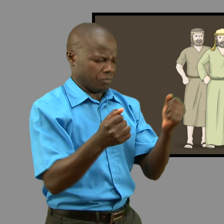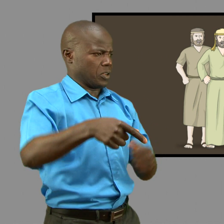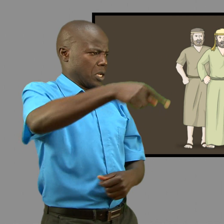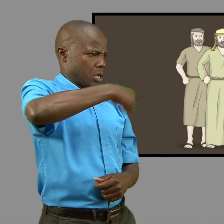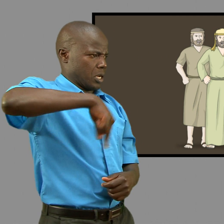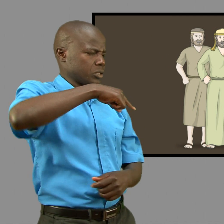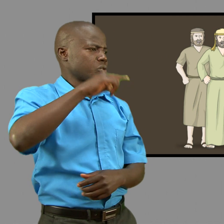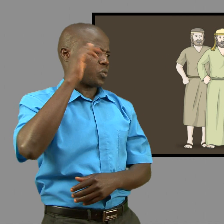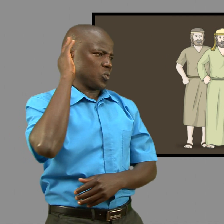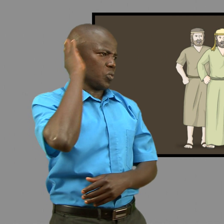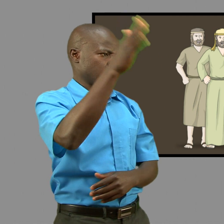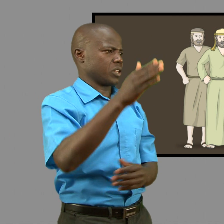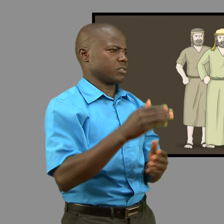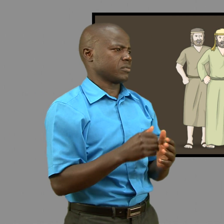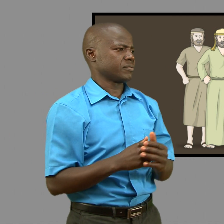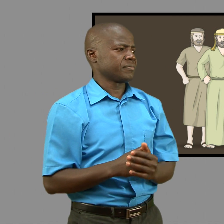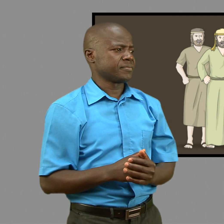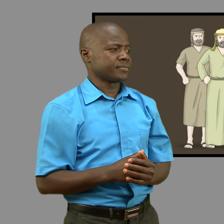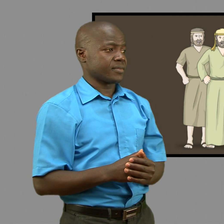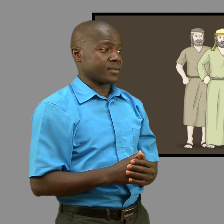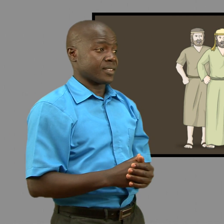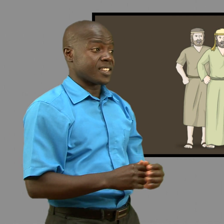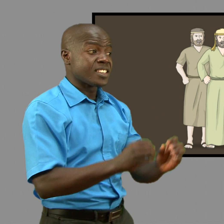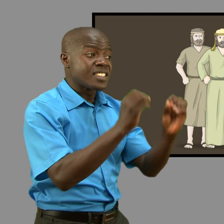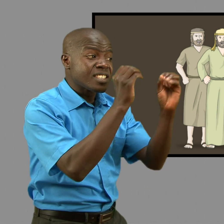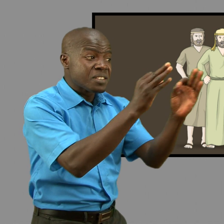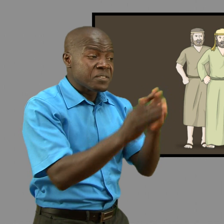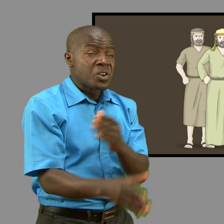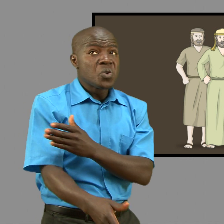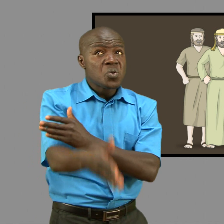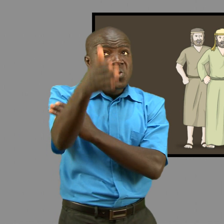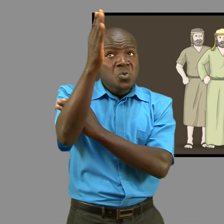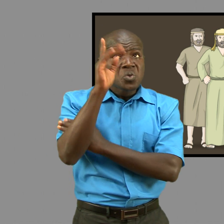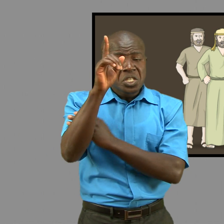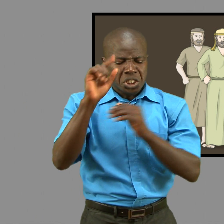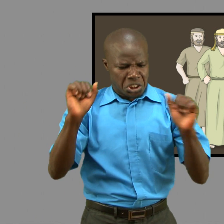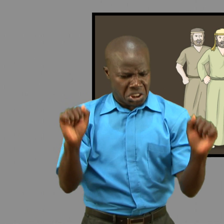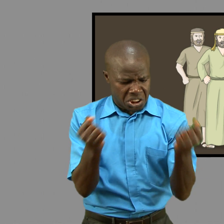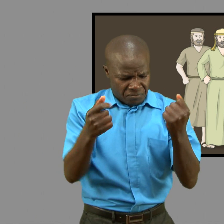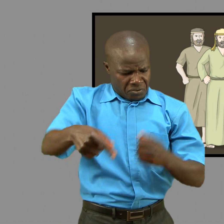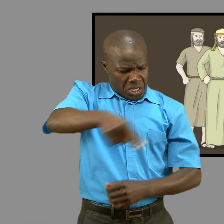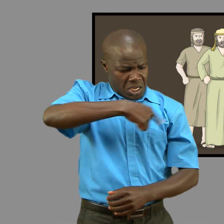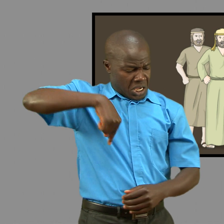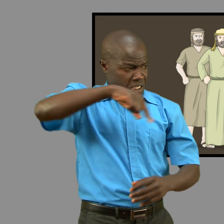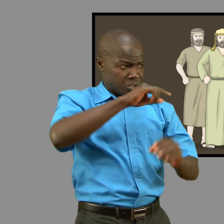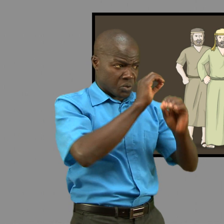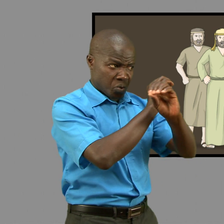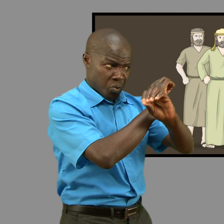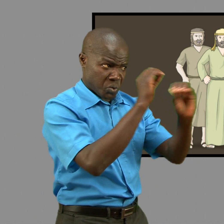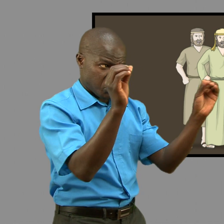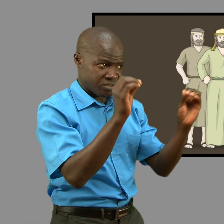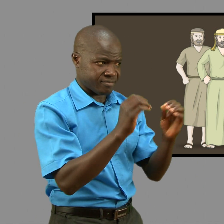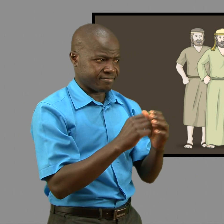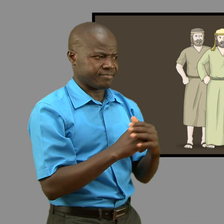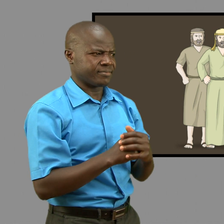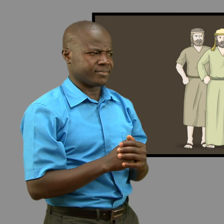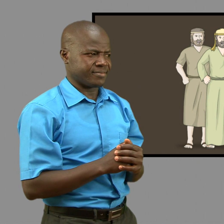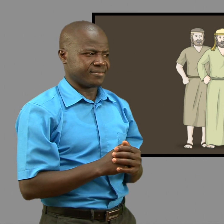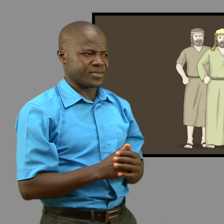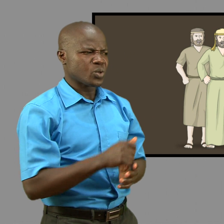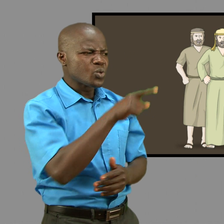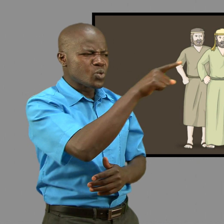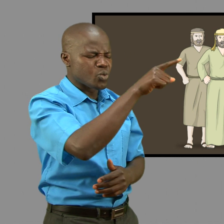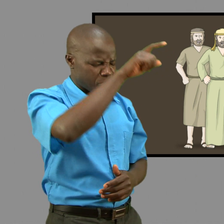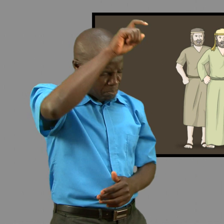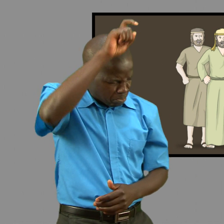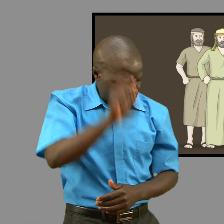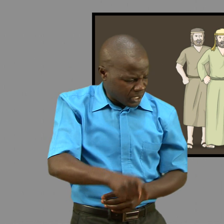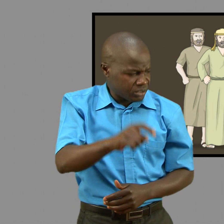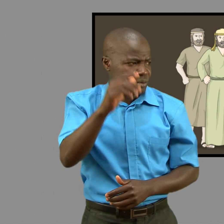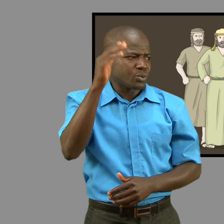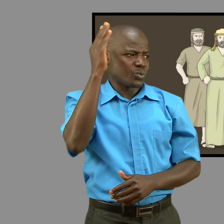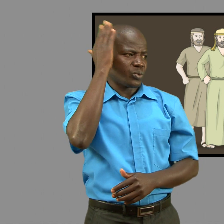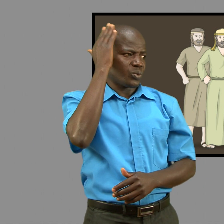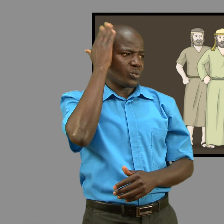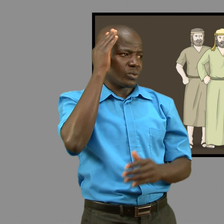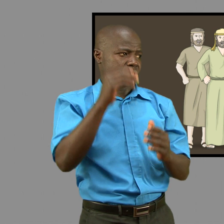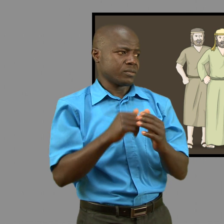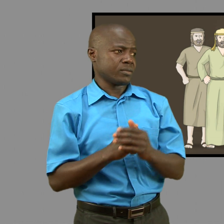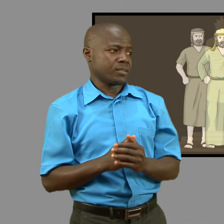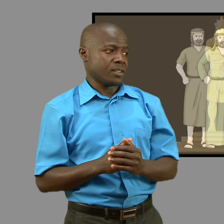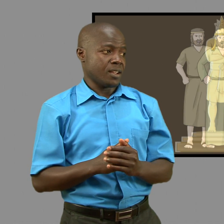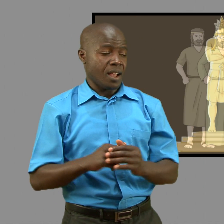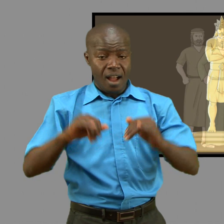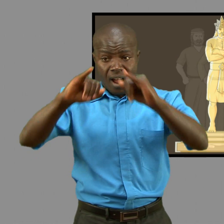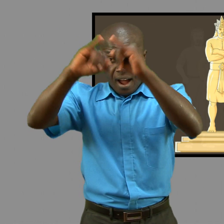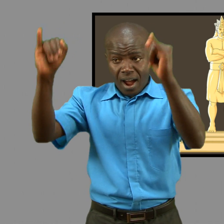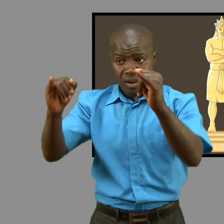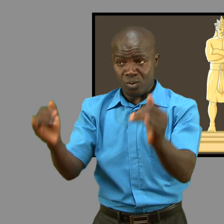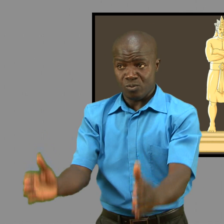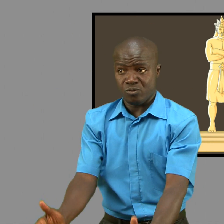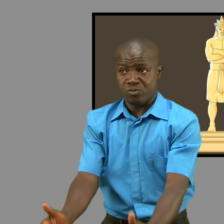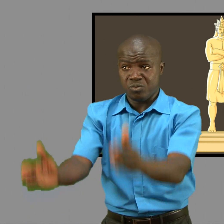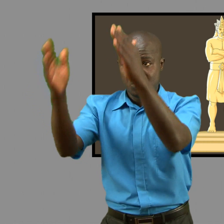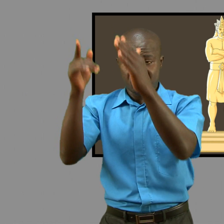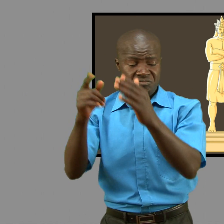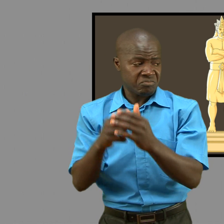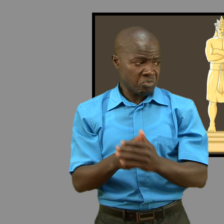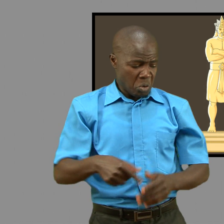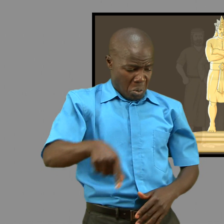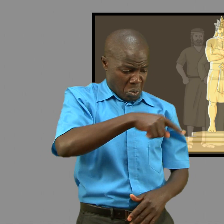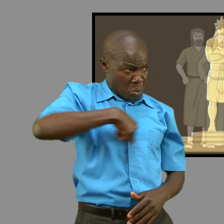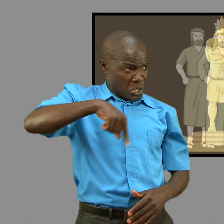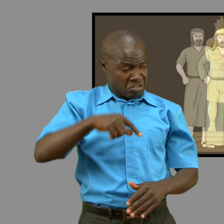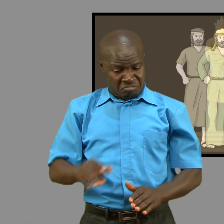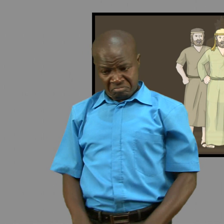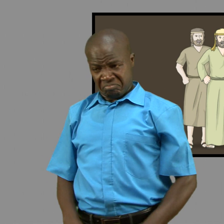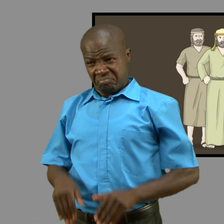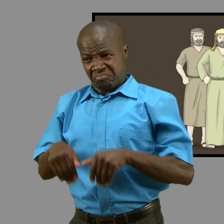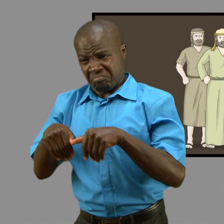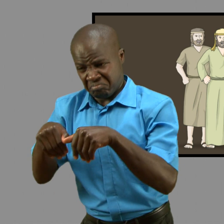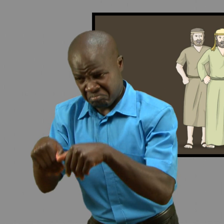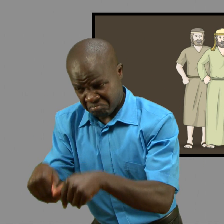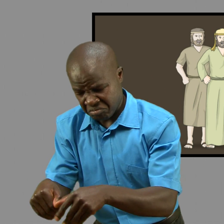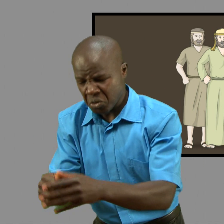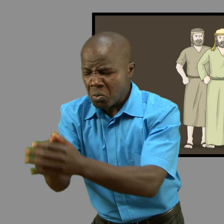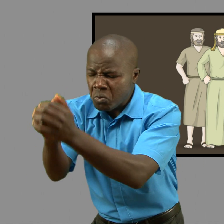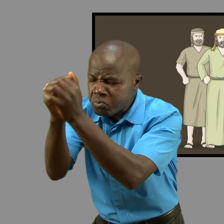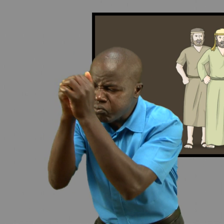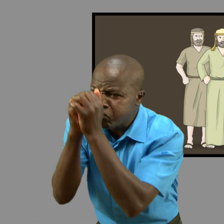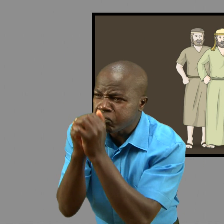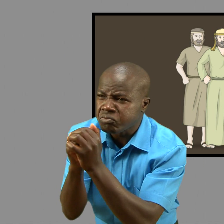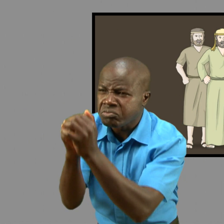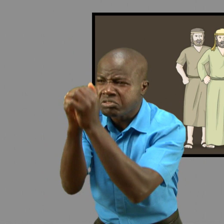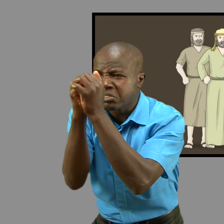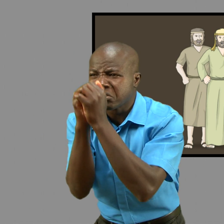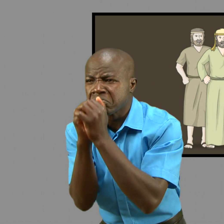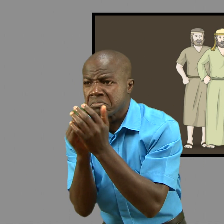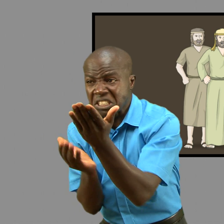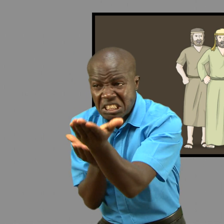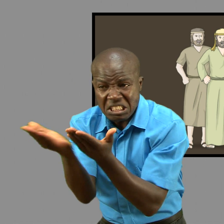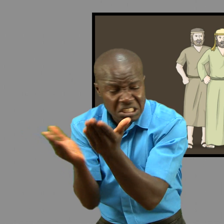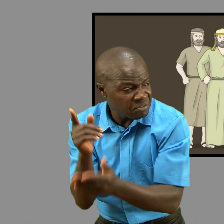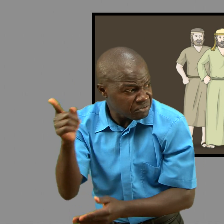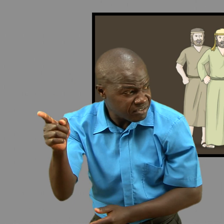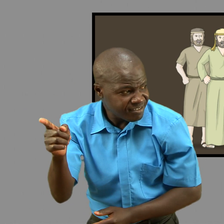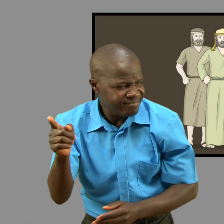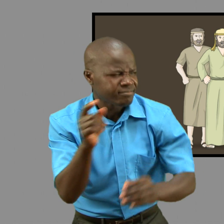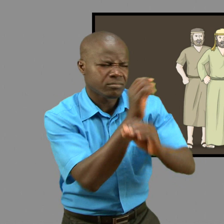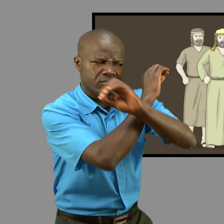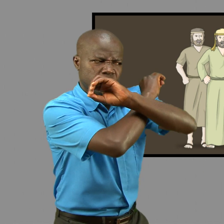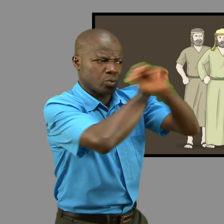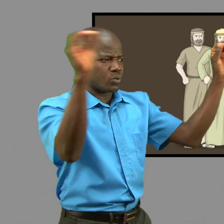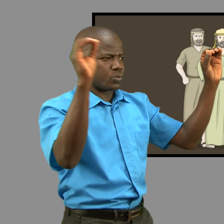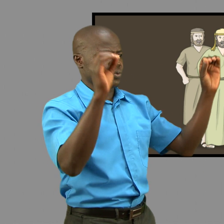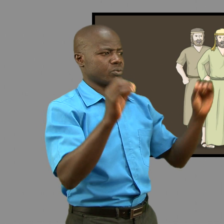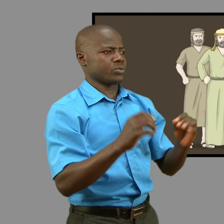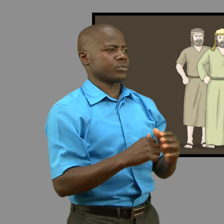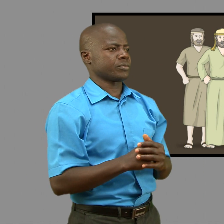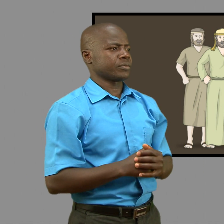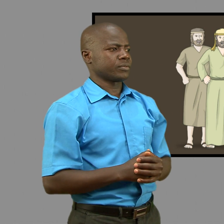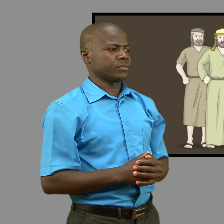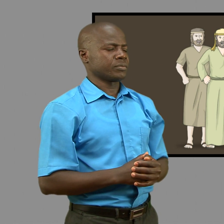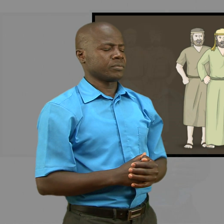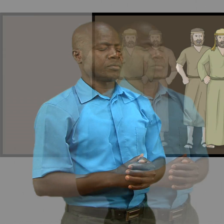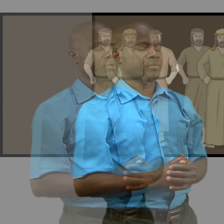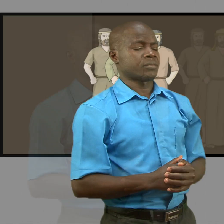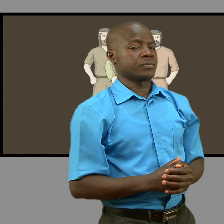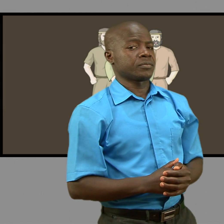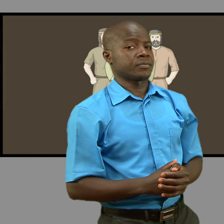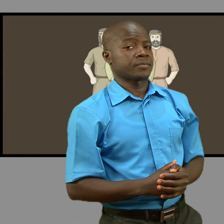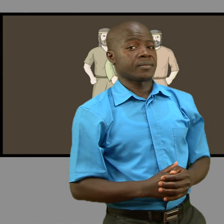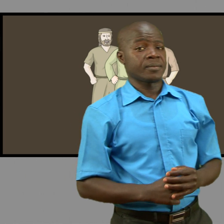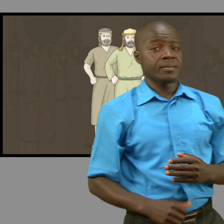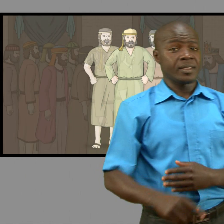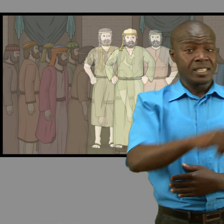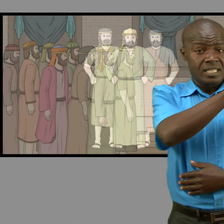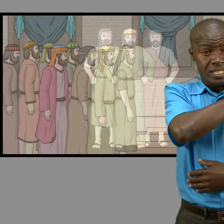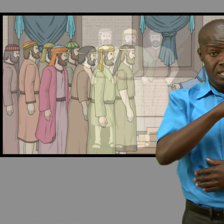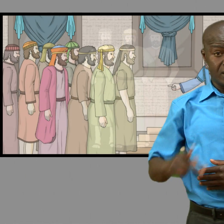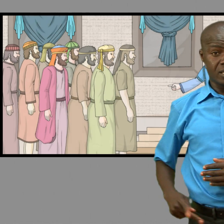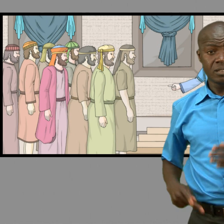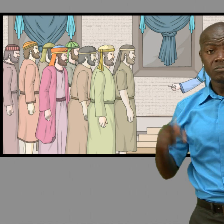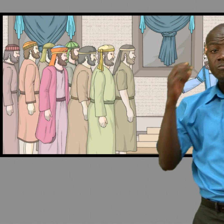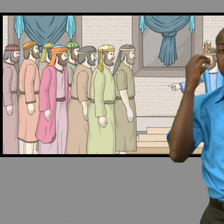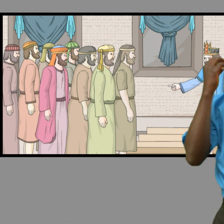But even if He does not, let it be known to you, O king, that we will not serve your gods or worship the golden statue you have set up.”